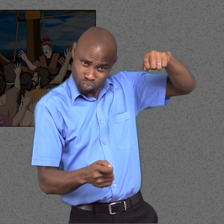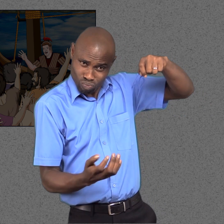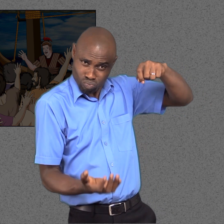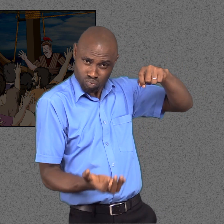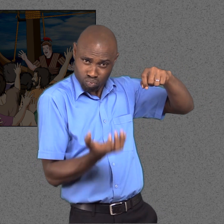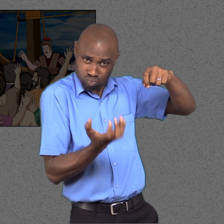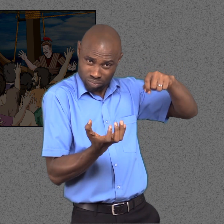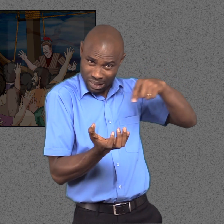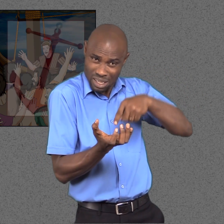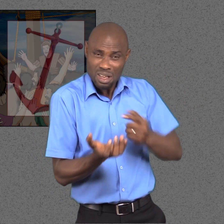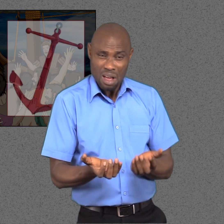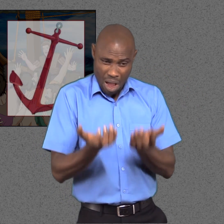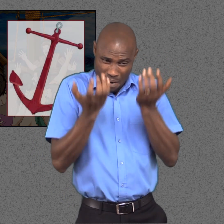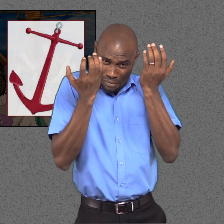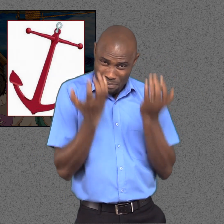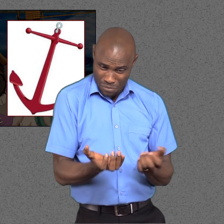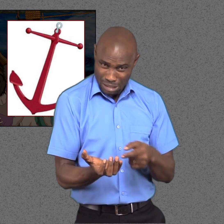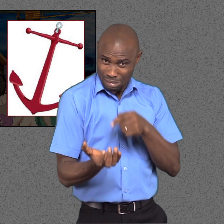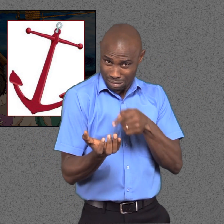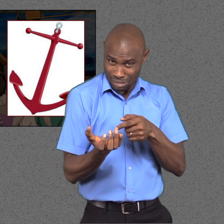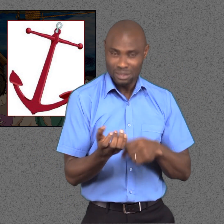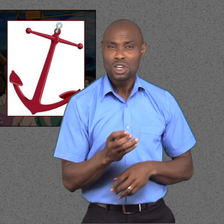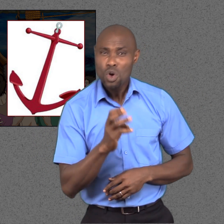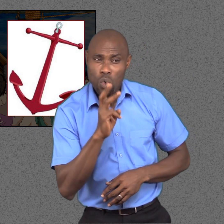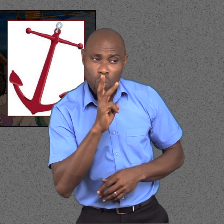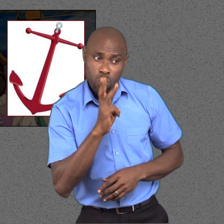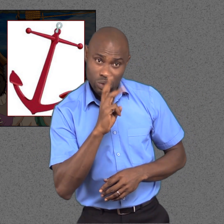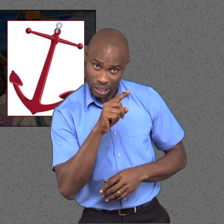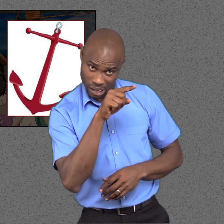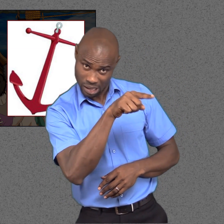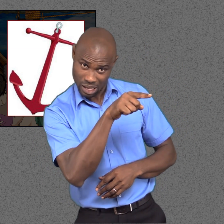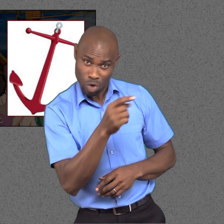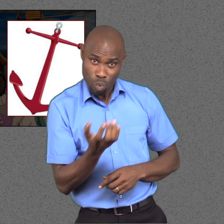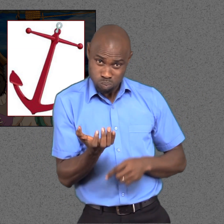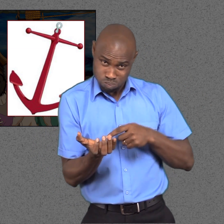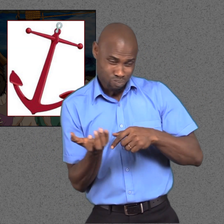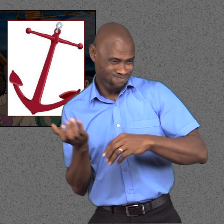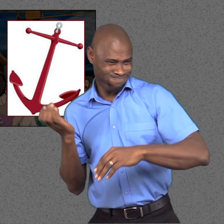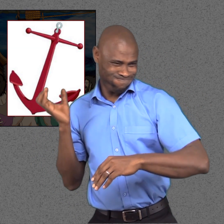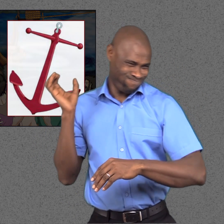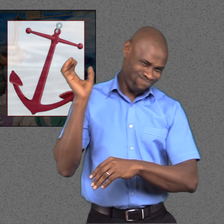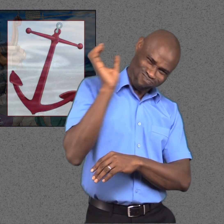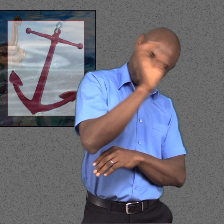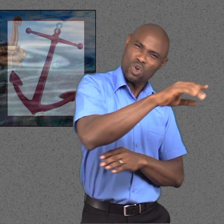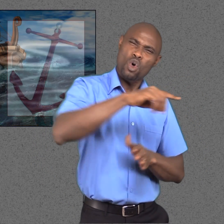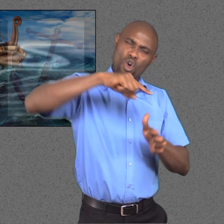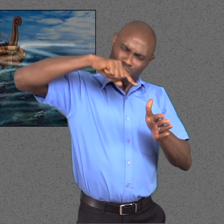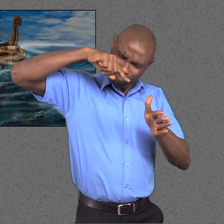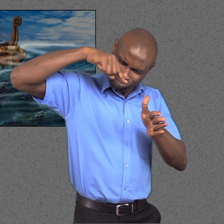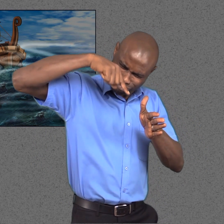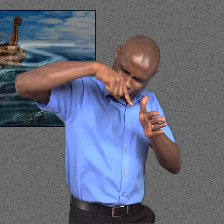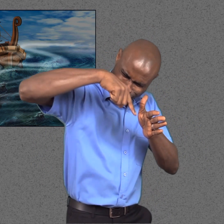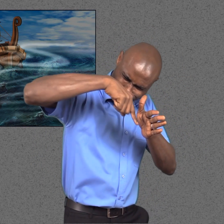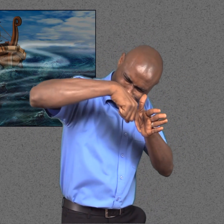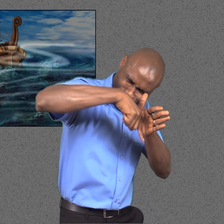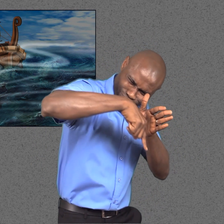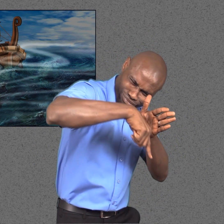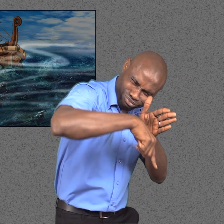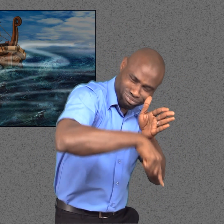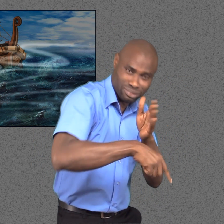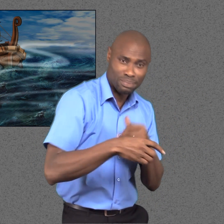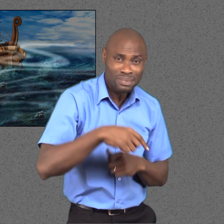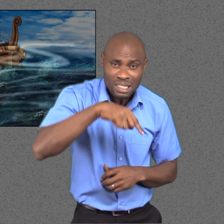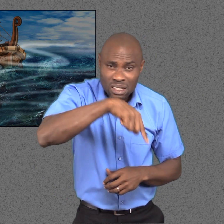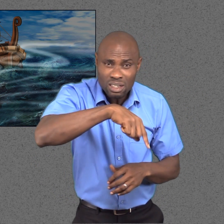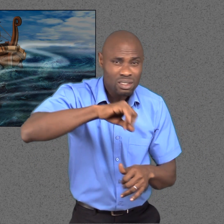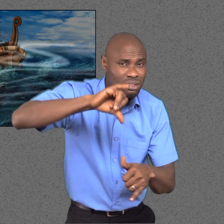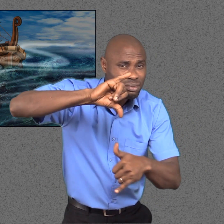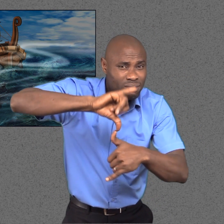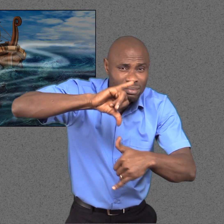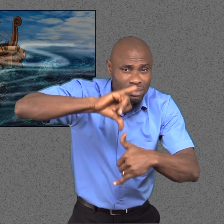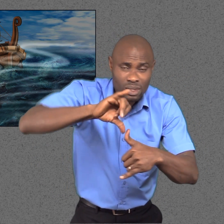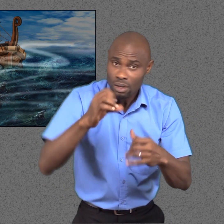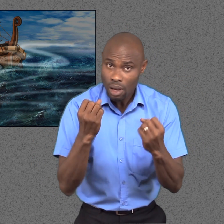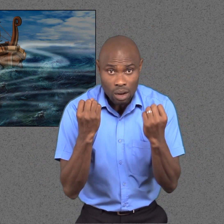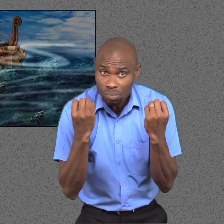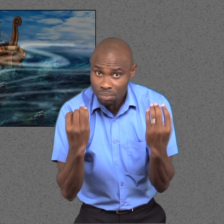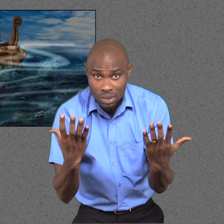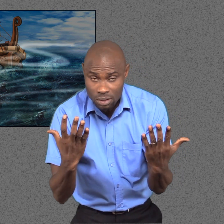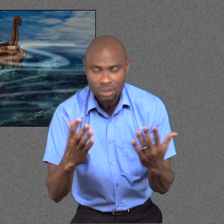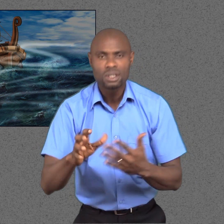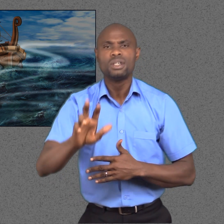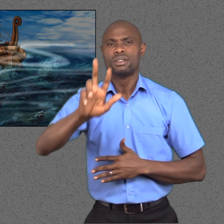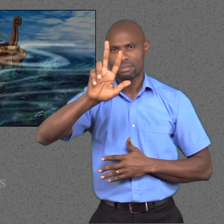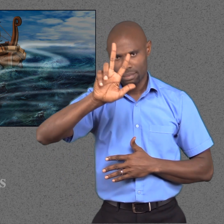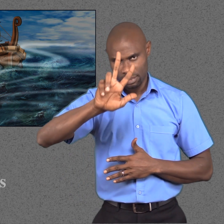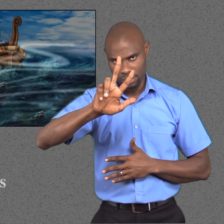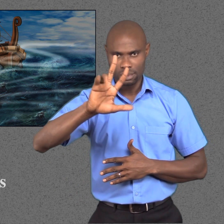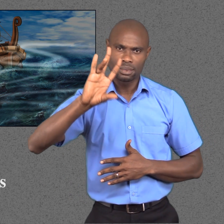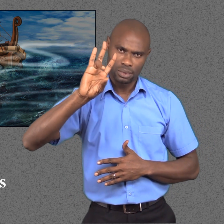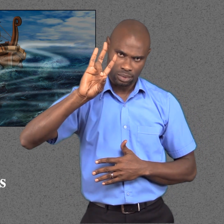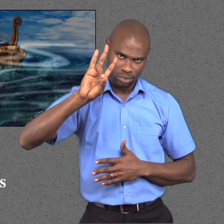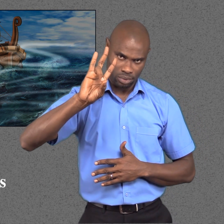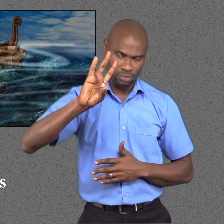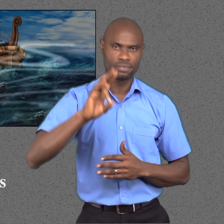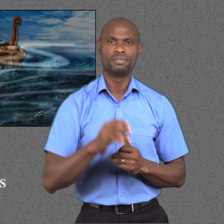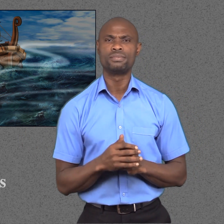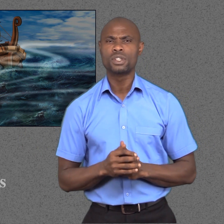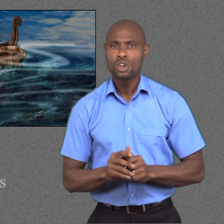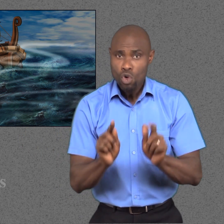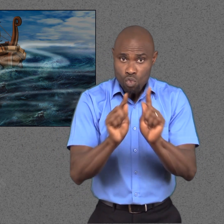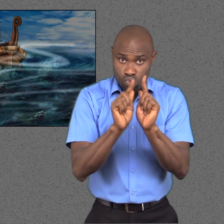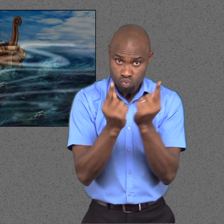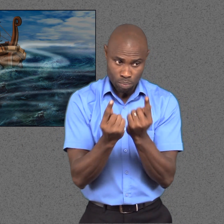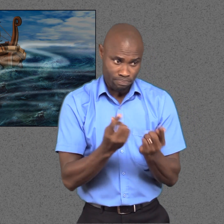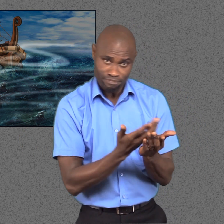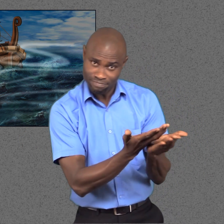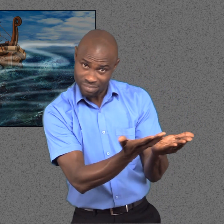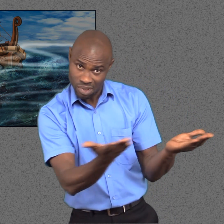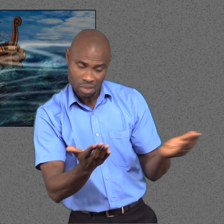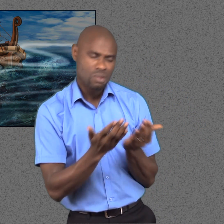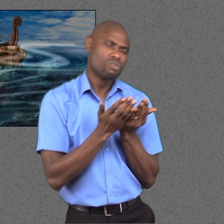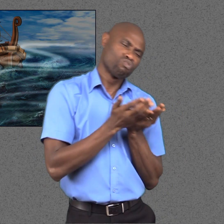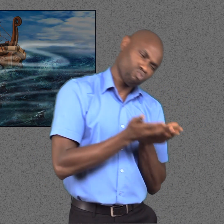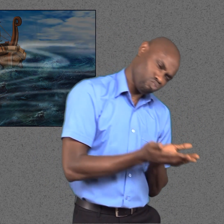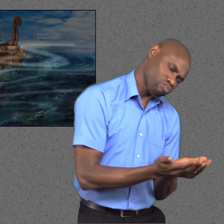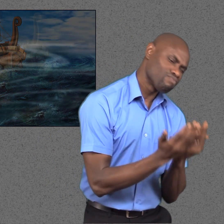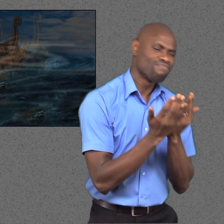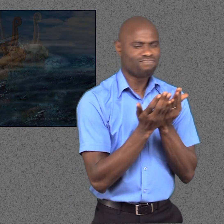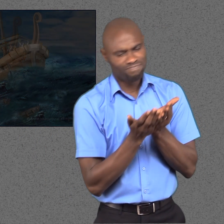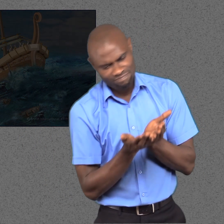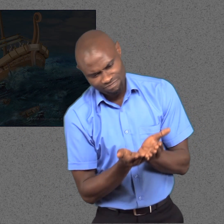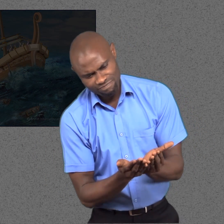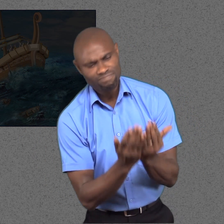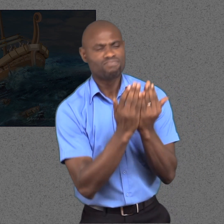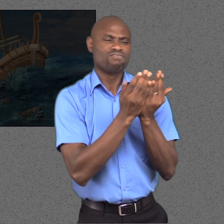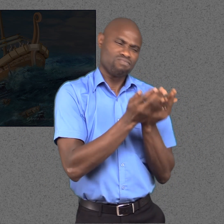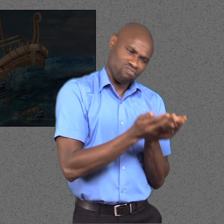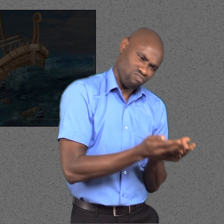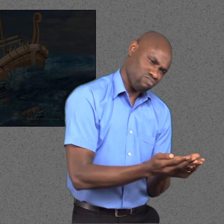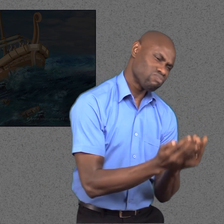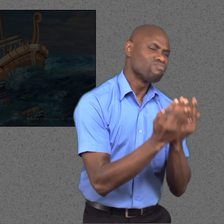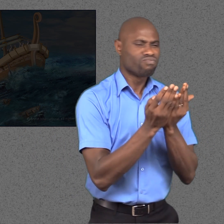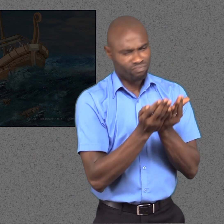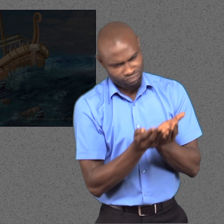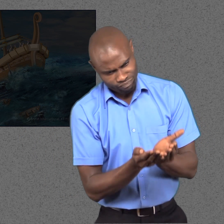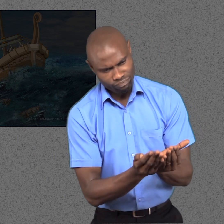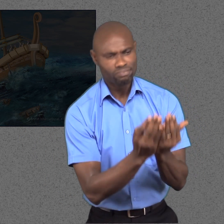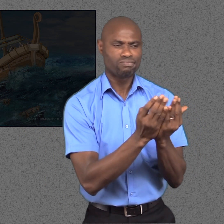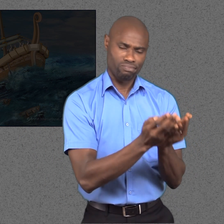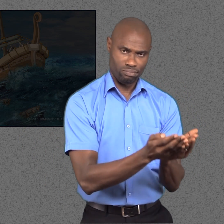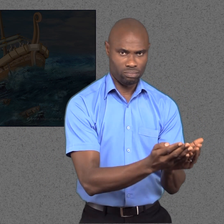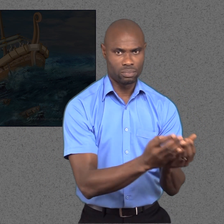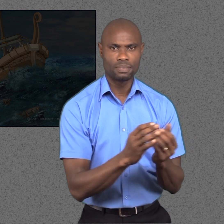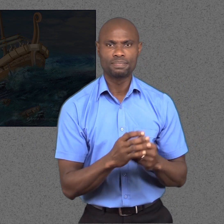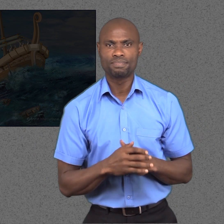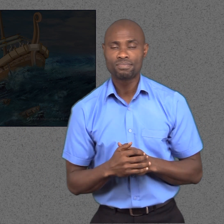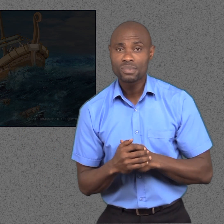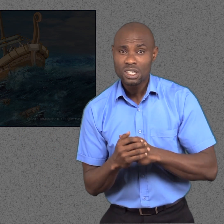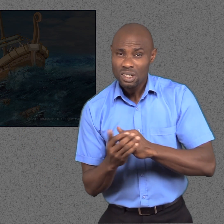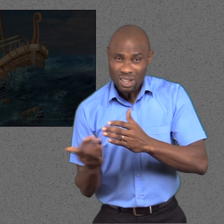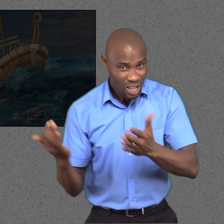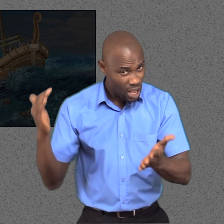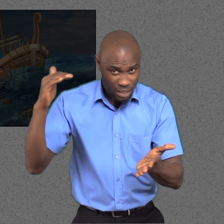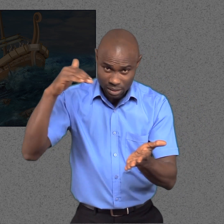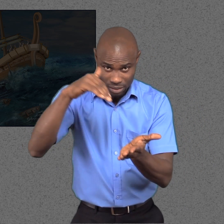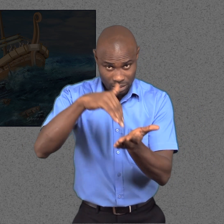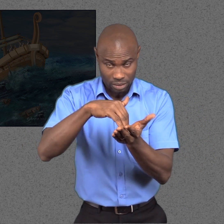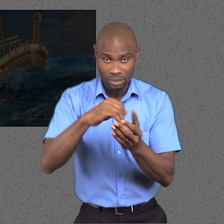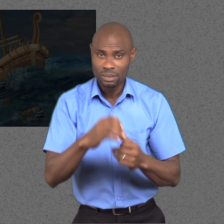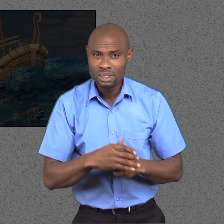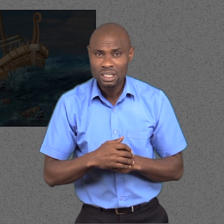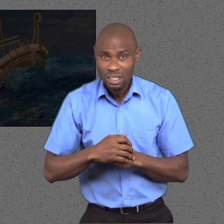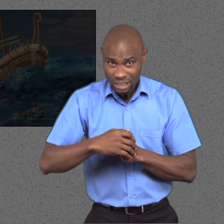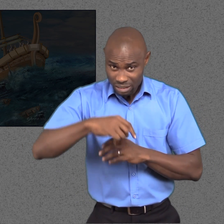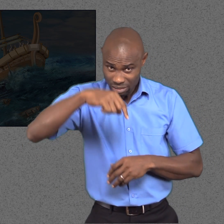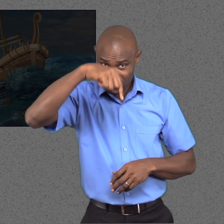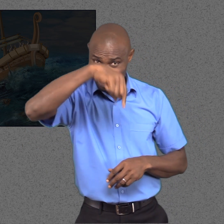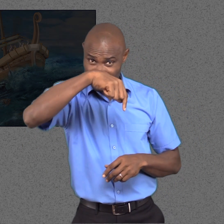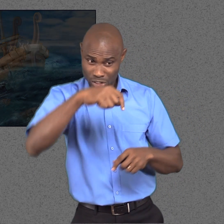They took soundings and found that the water was twenty fathoms deep.